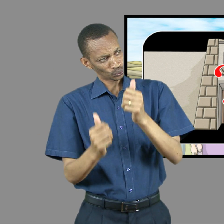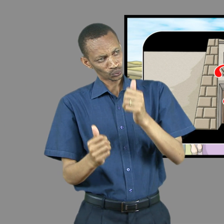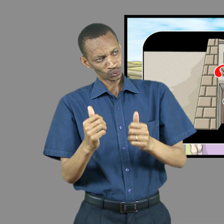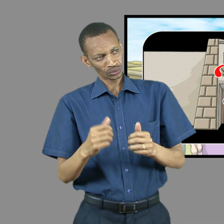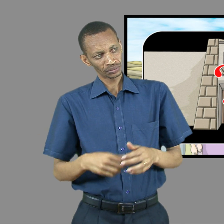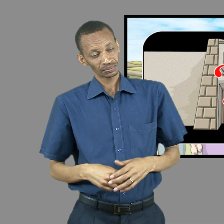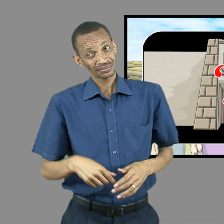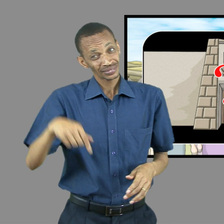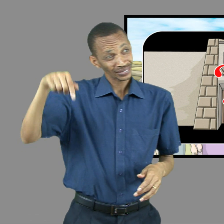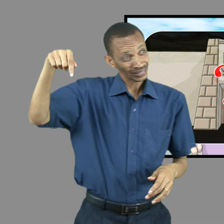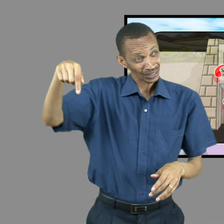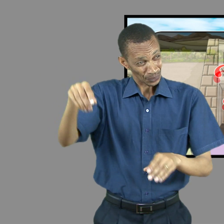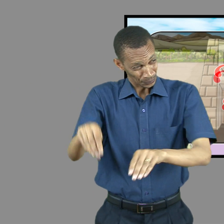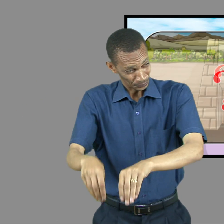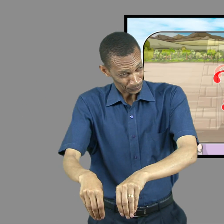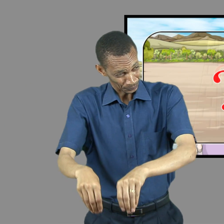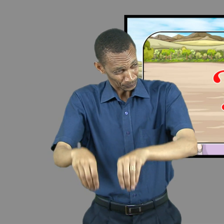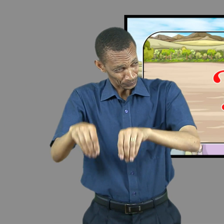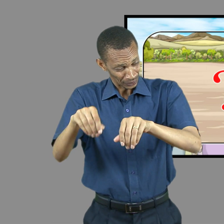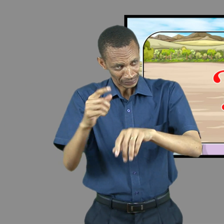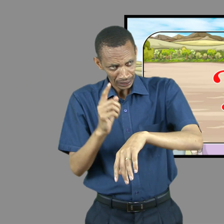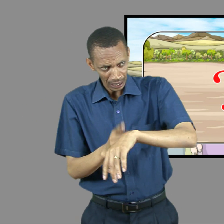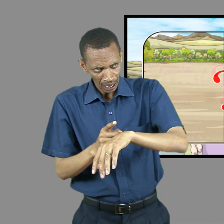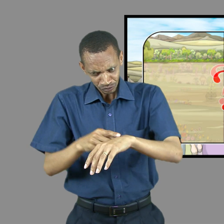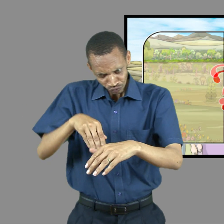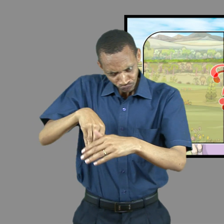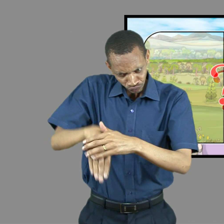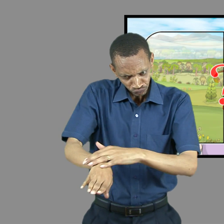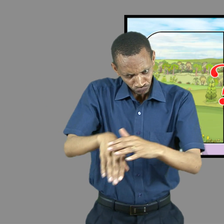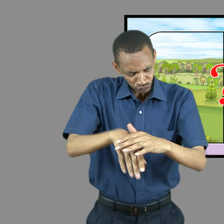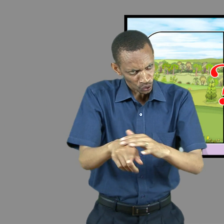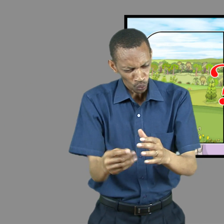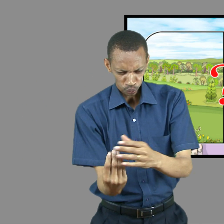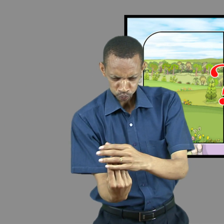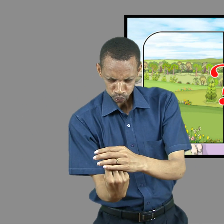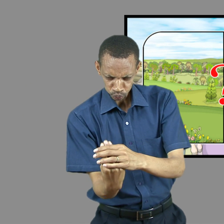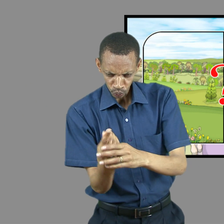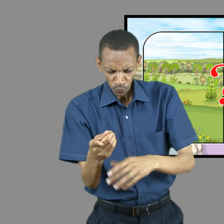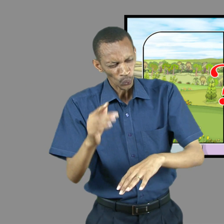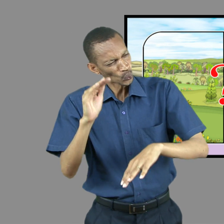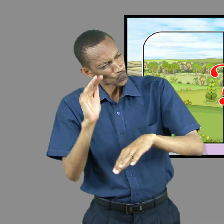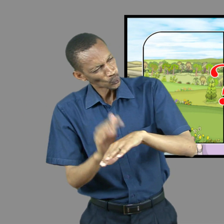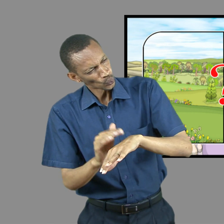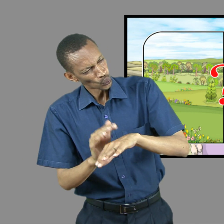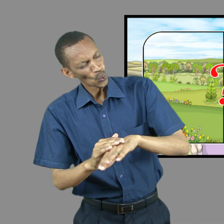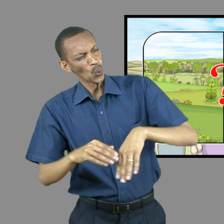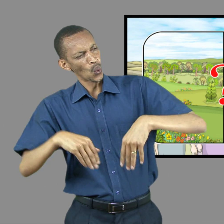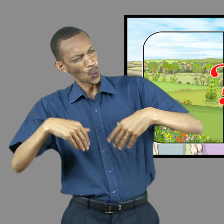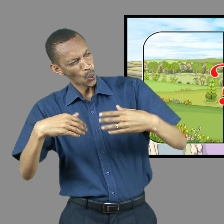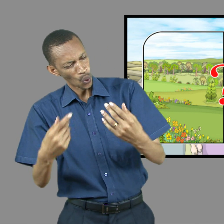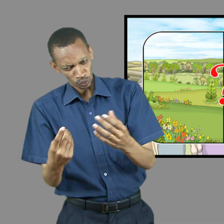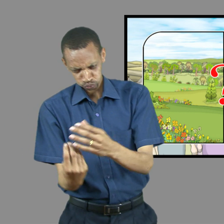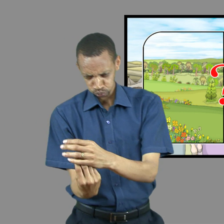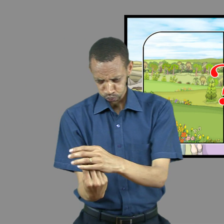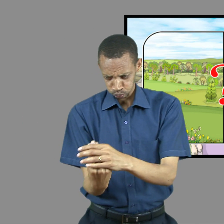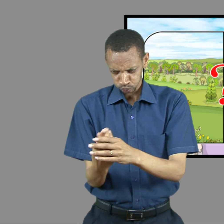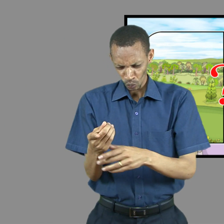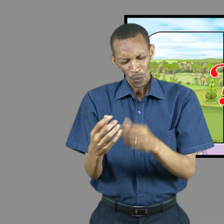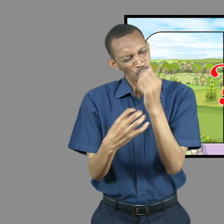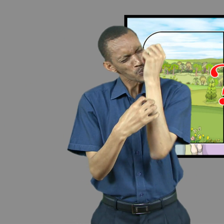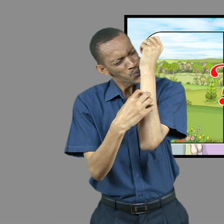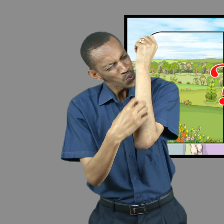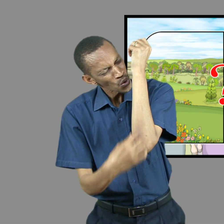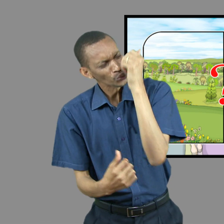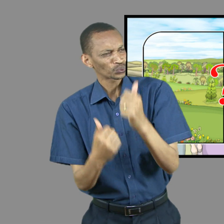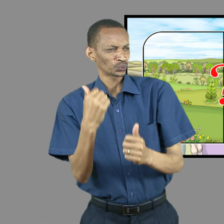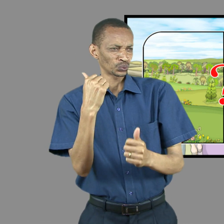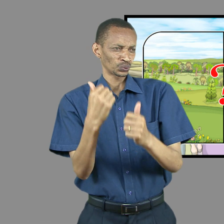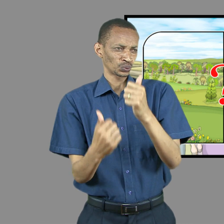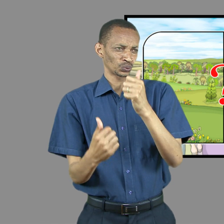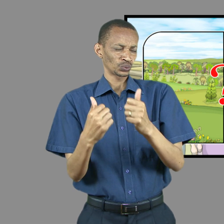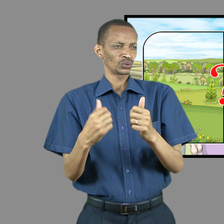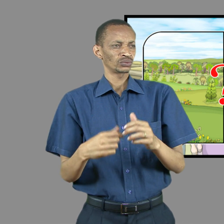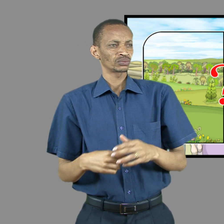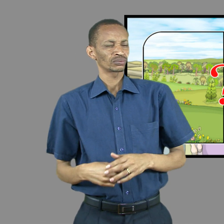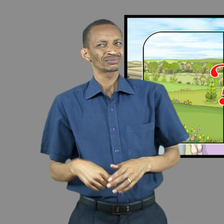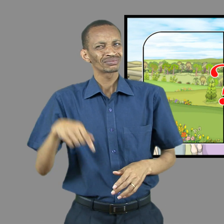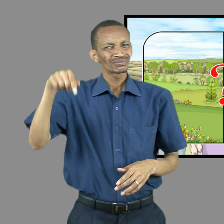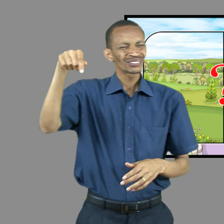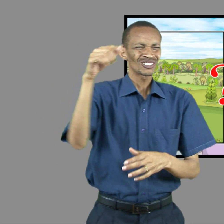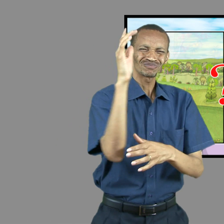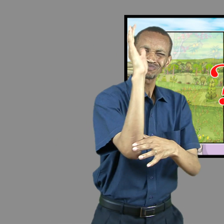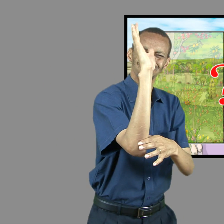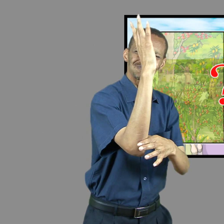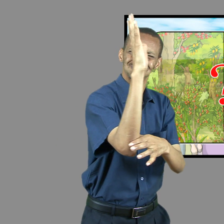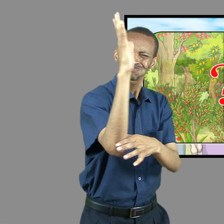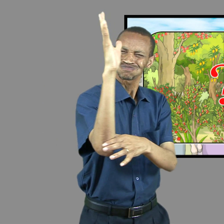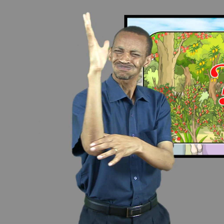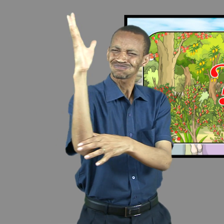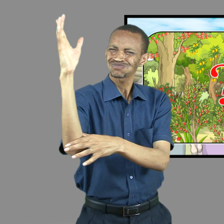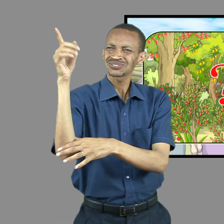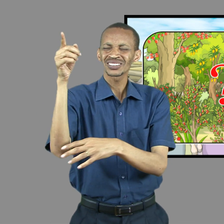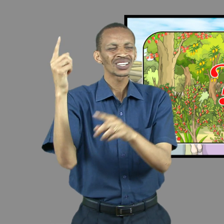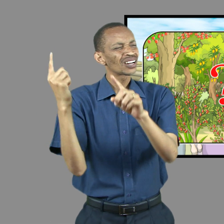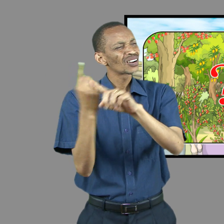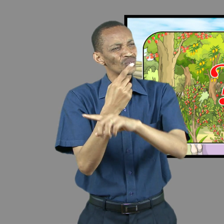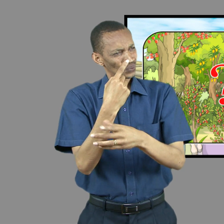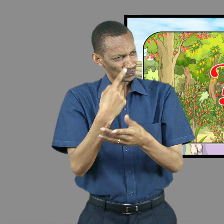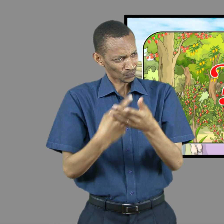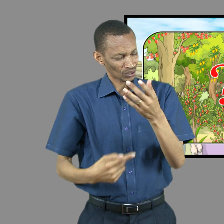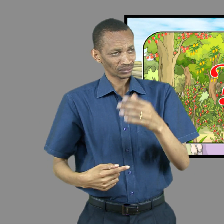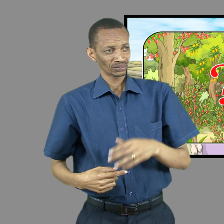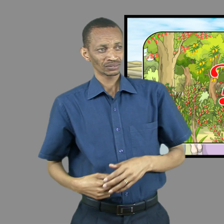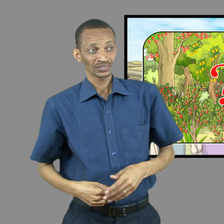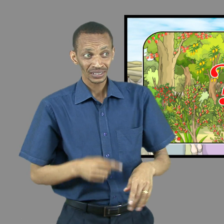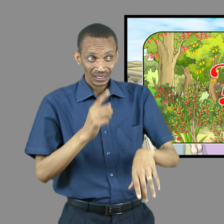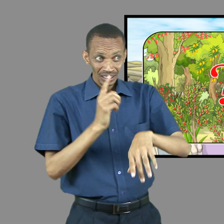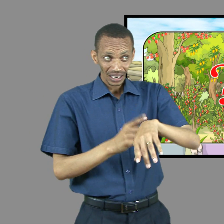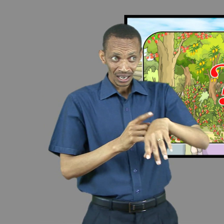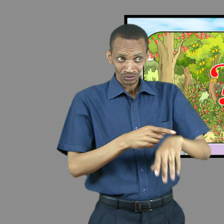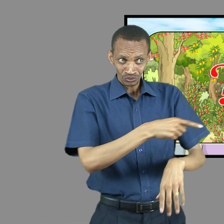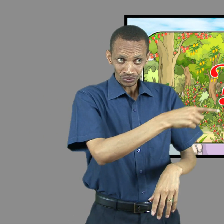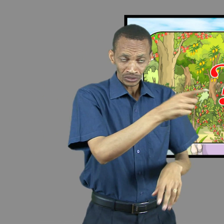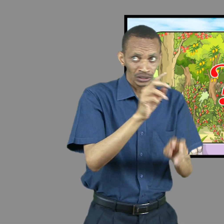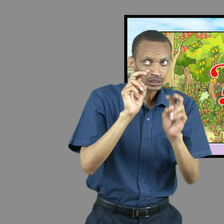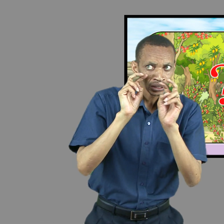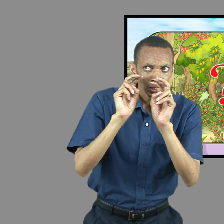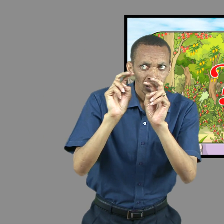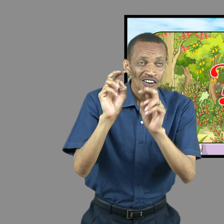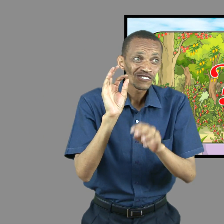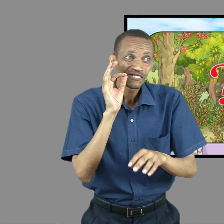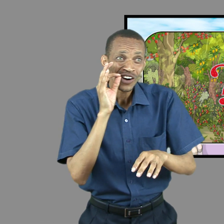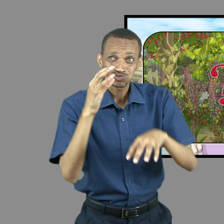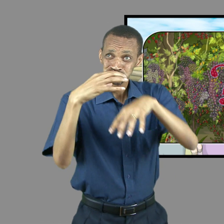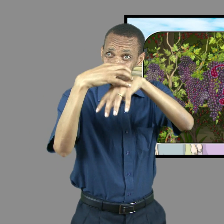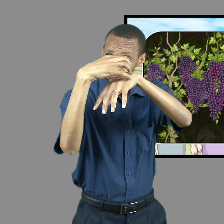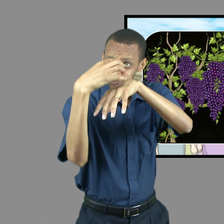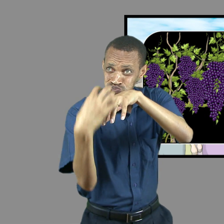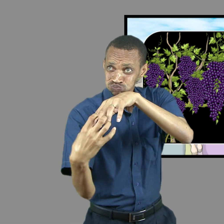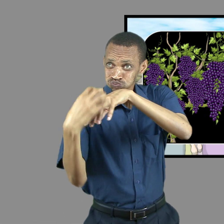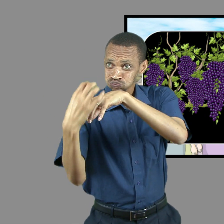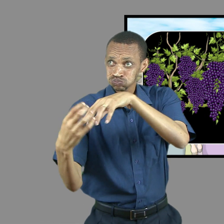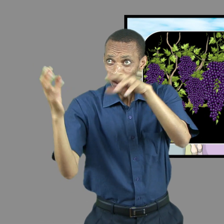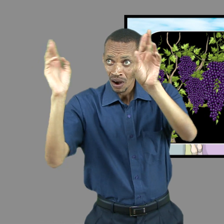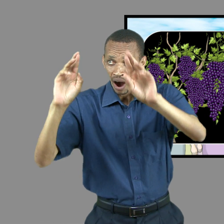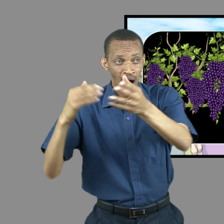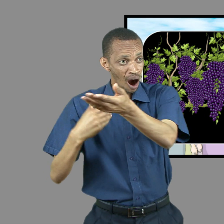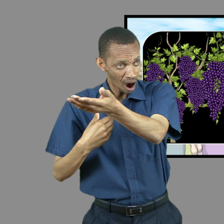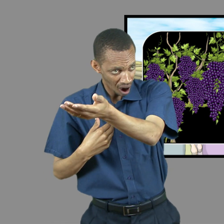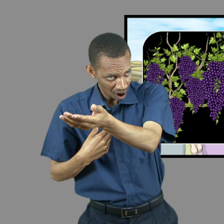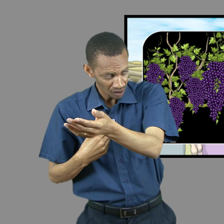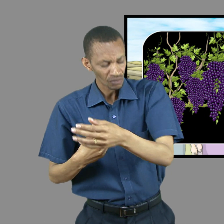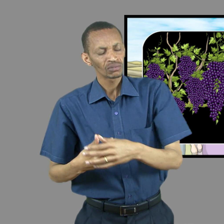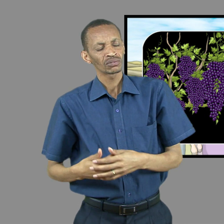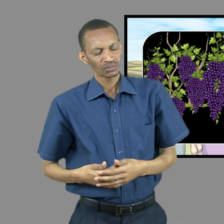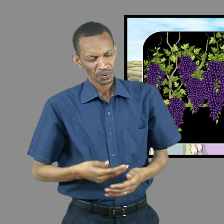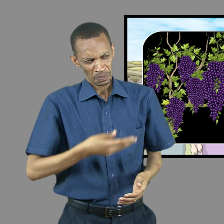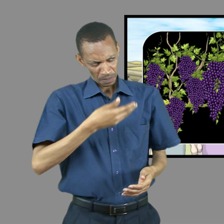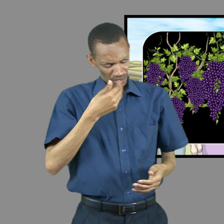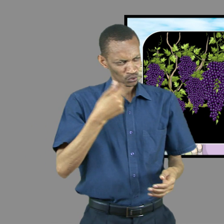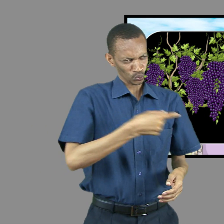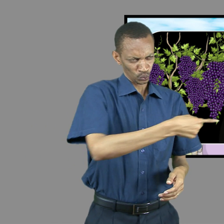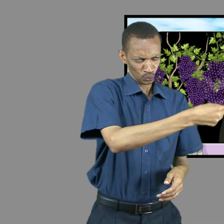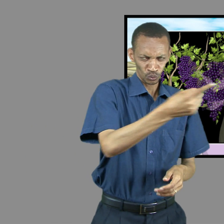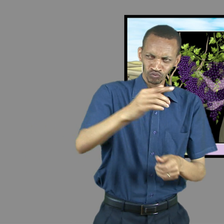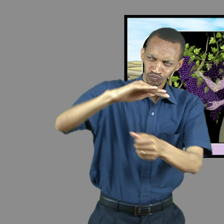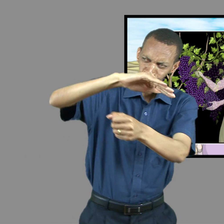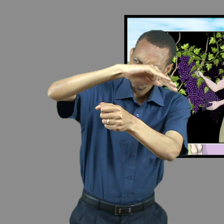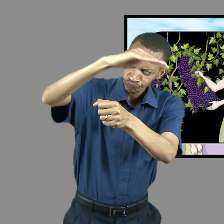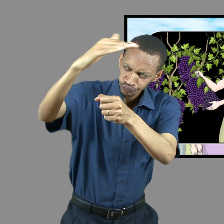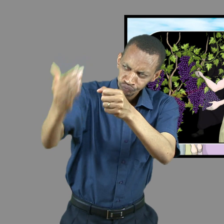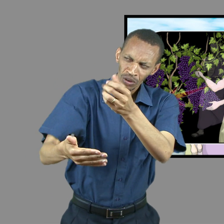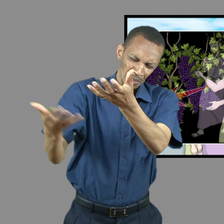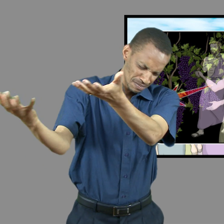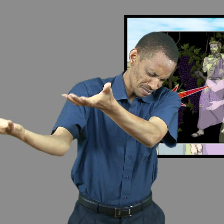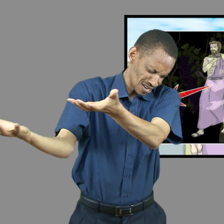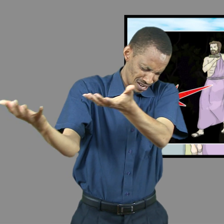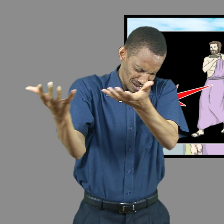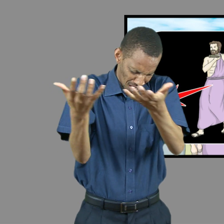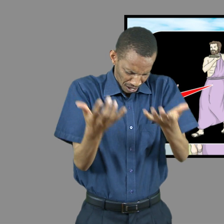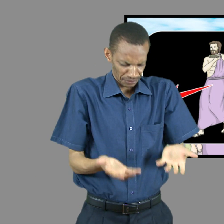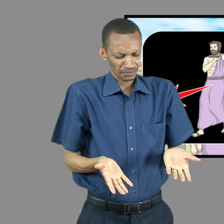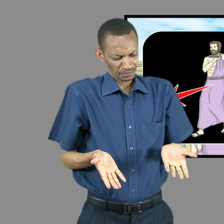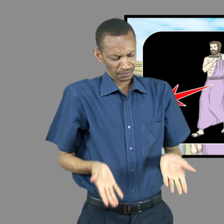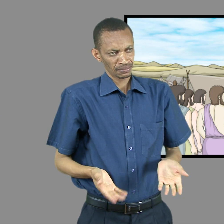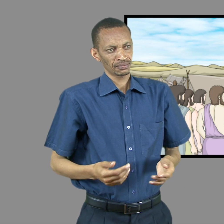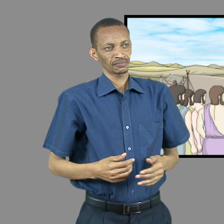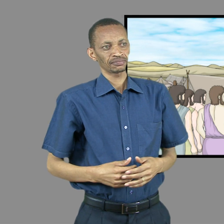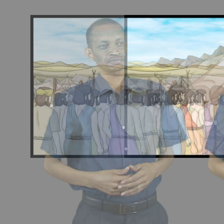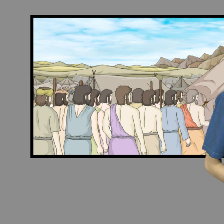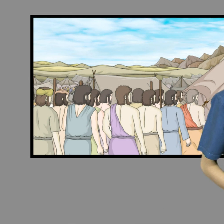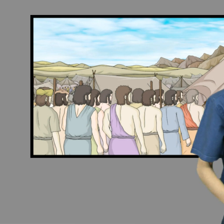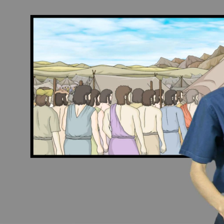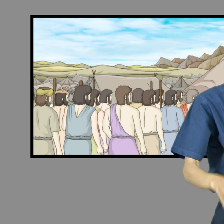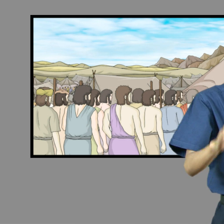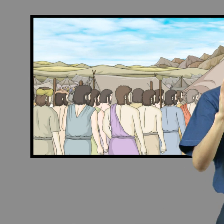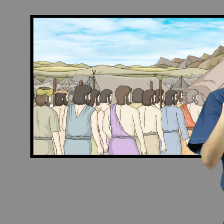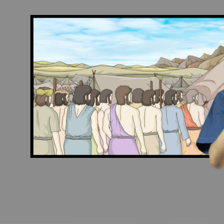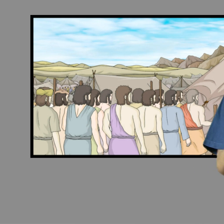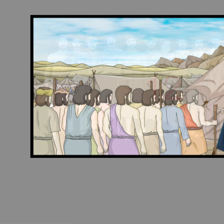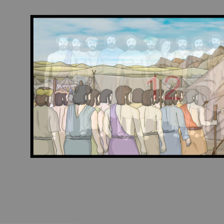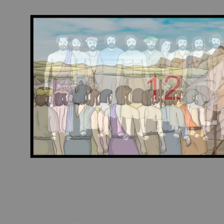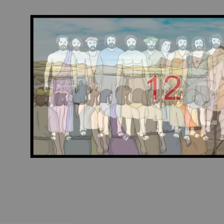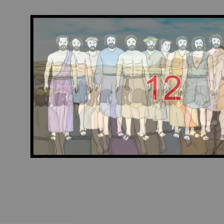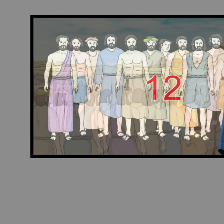Is the soil fertile or unproductive? Are there trees in it or not? Be courageous, and bring back some of the fruit of the land.”